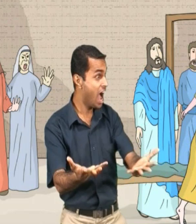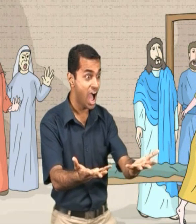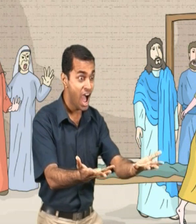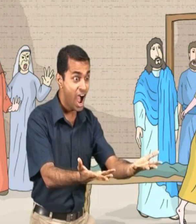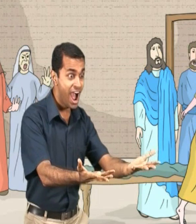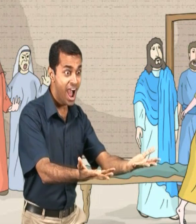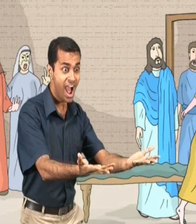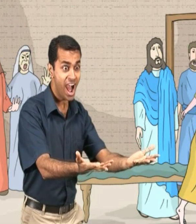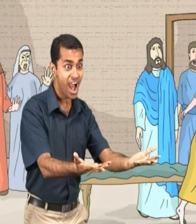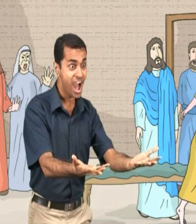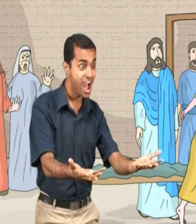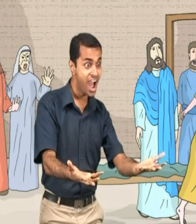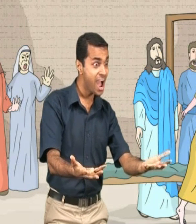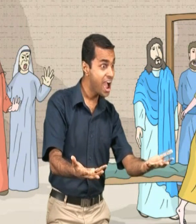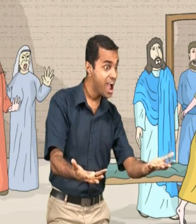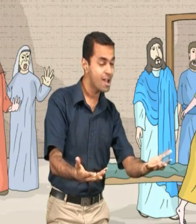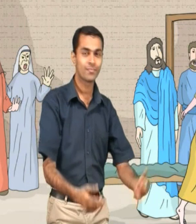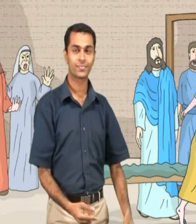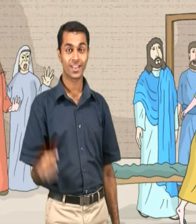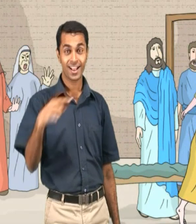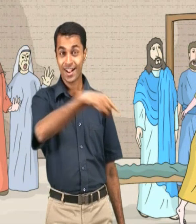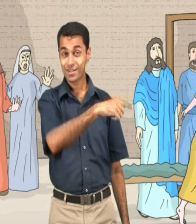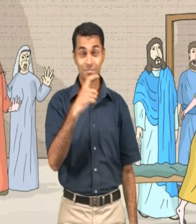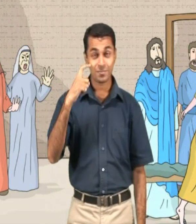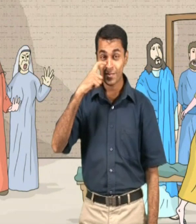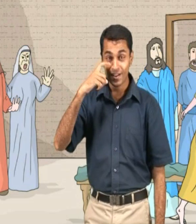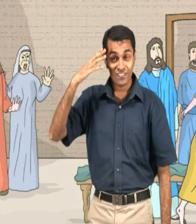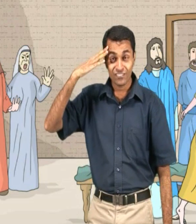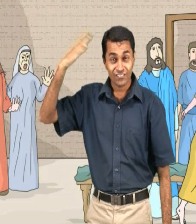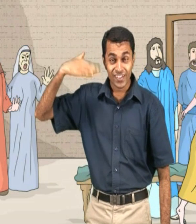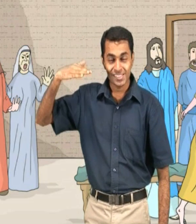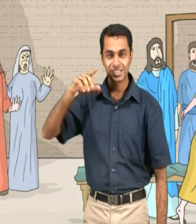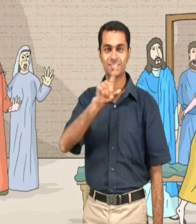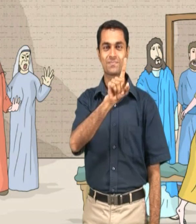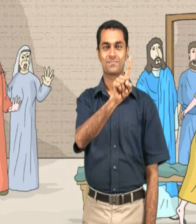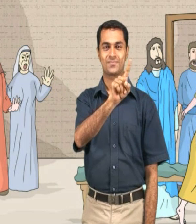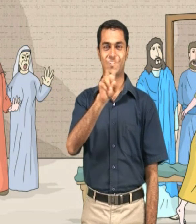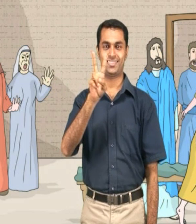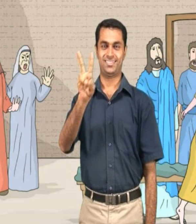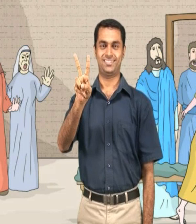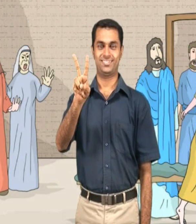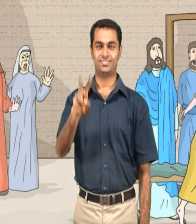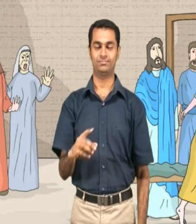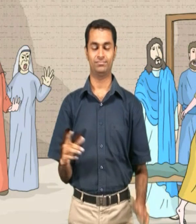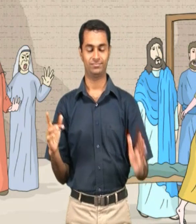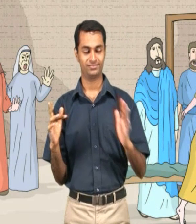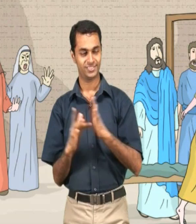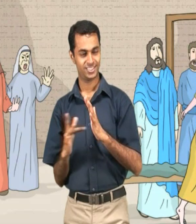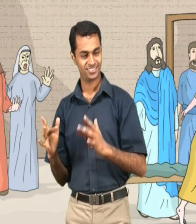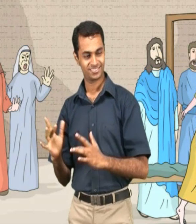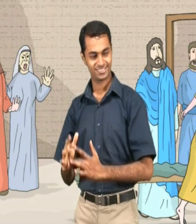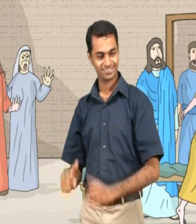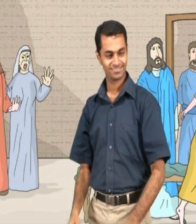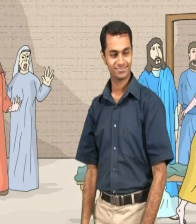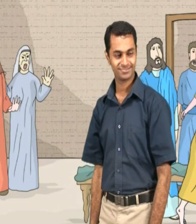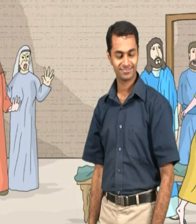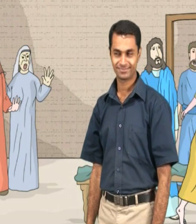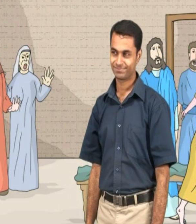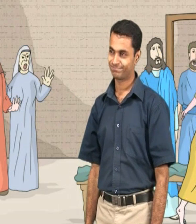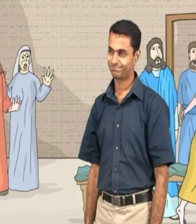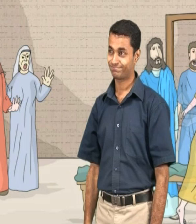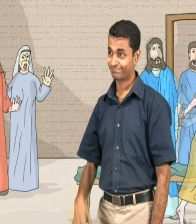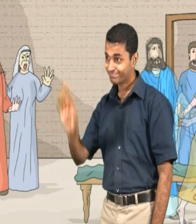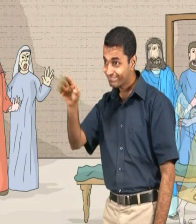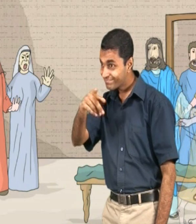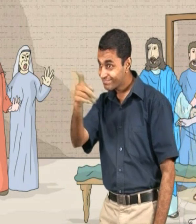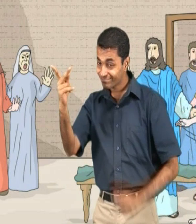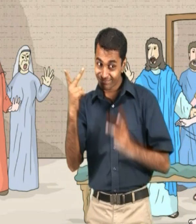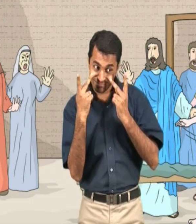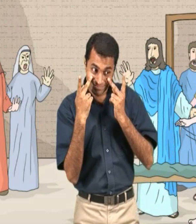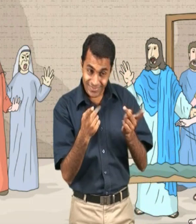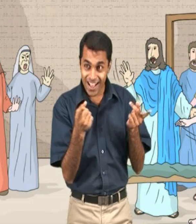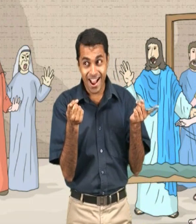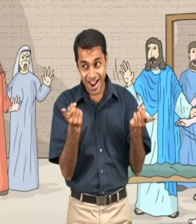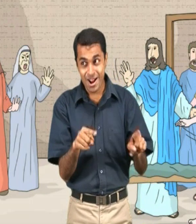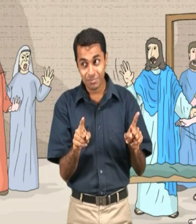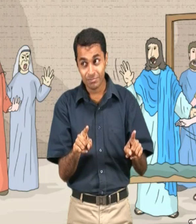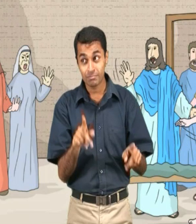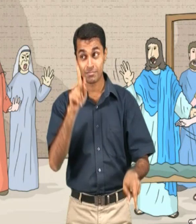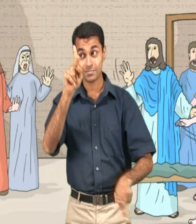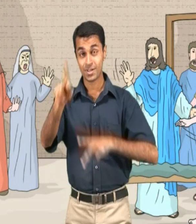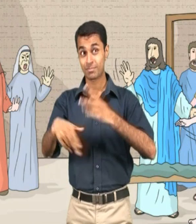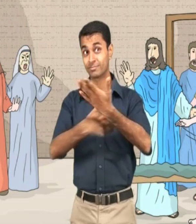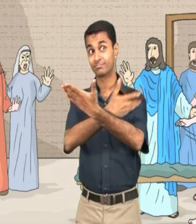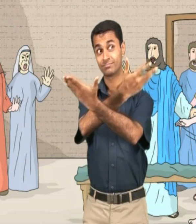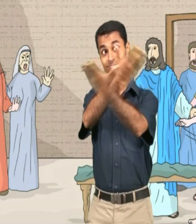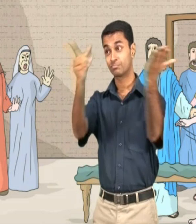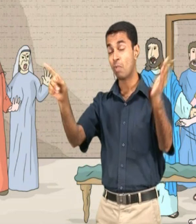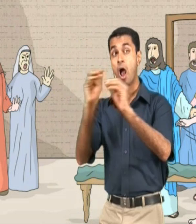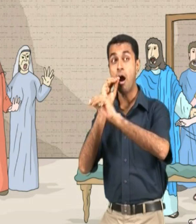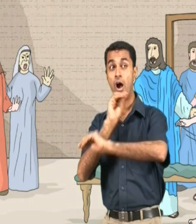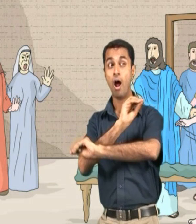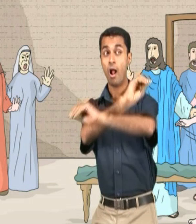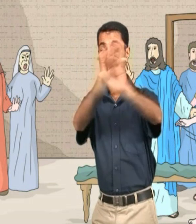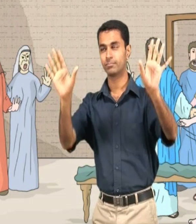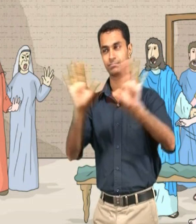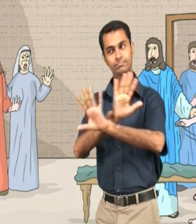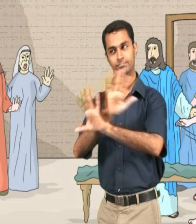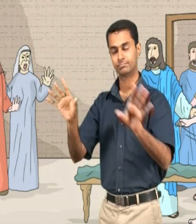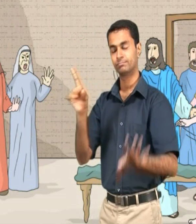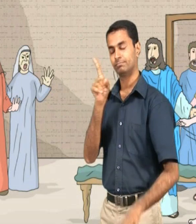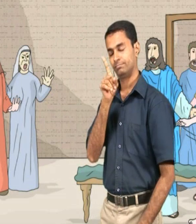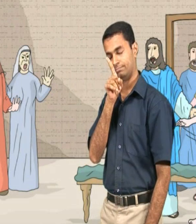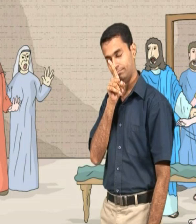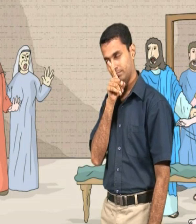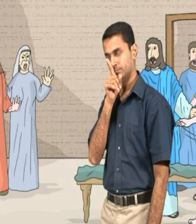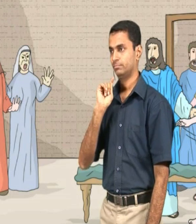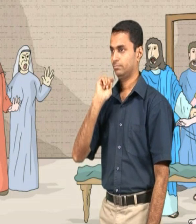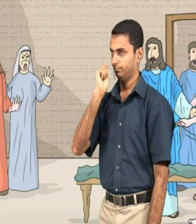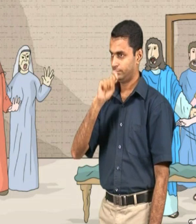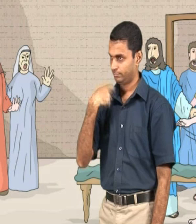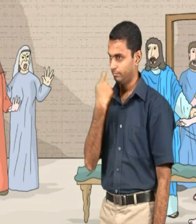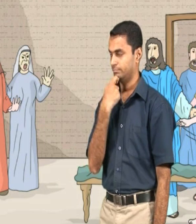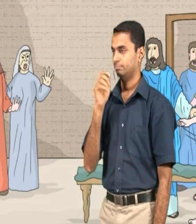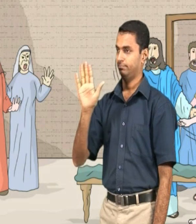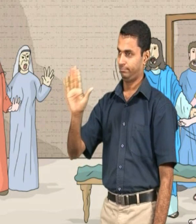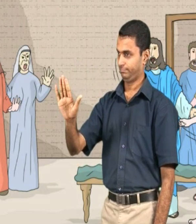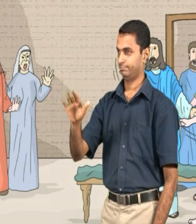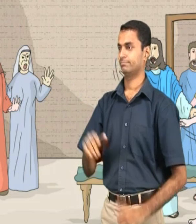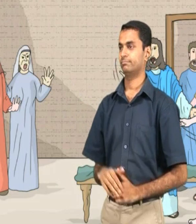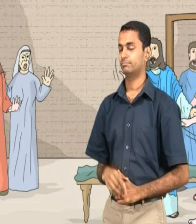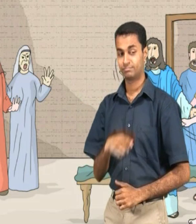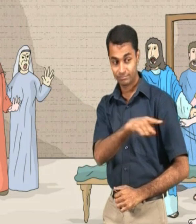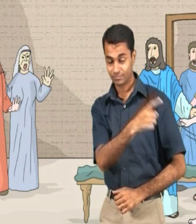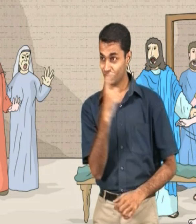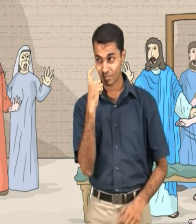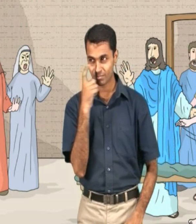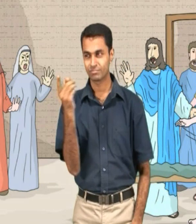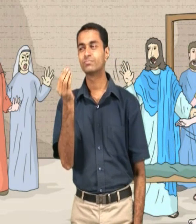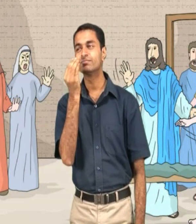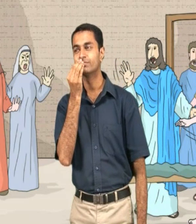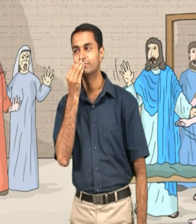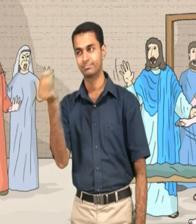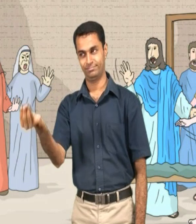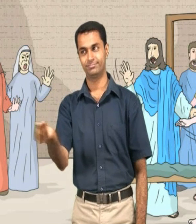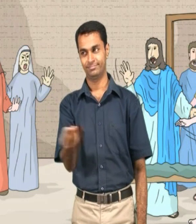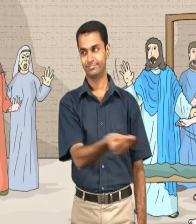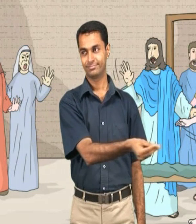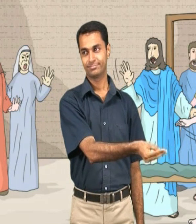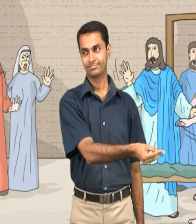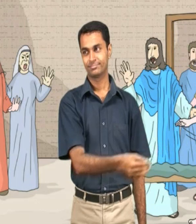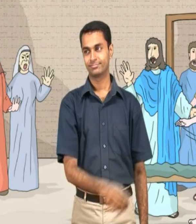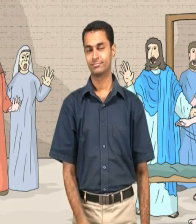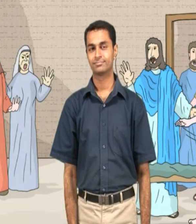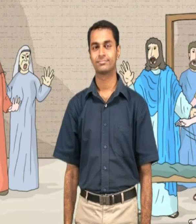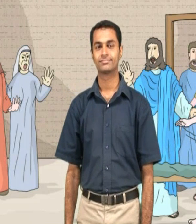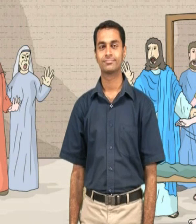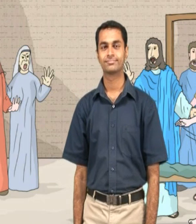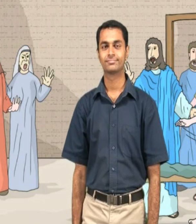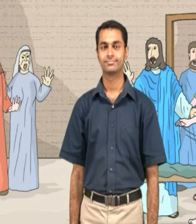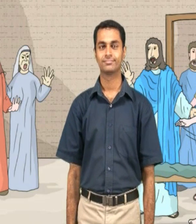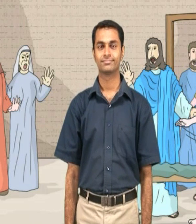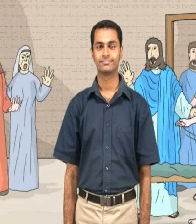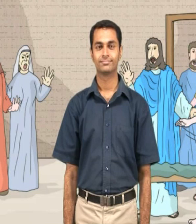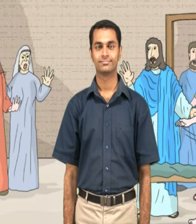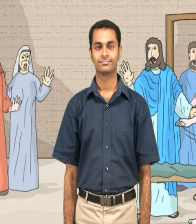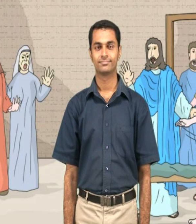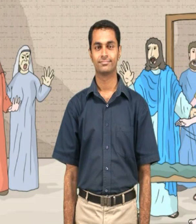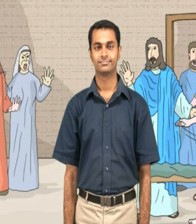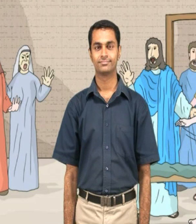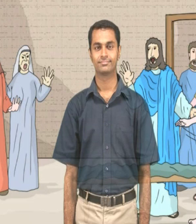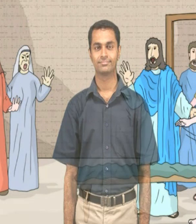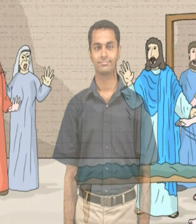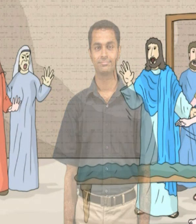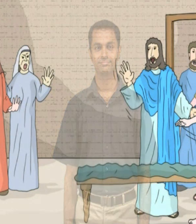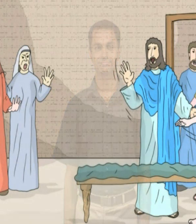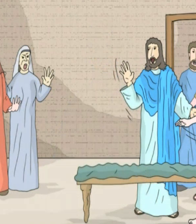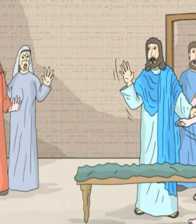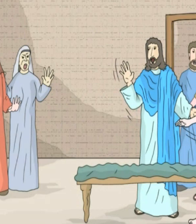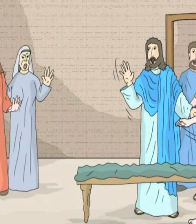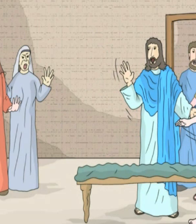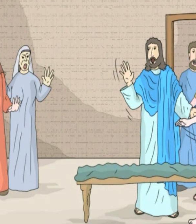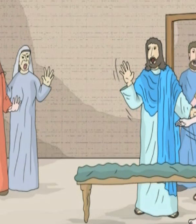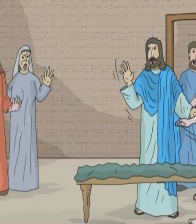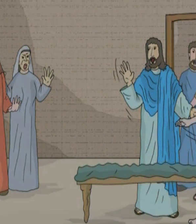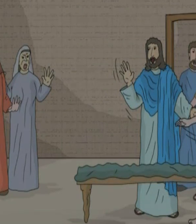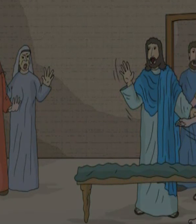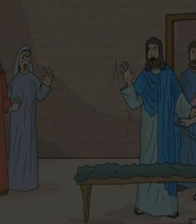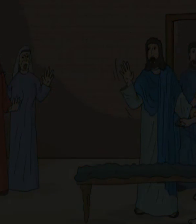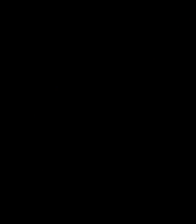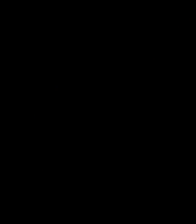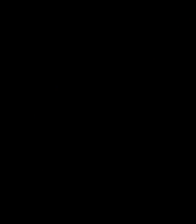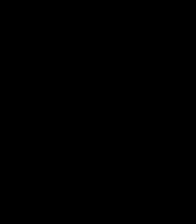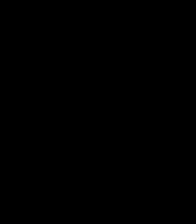Then Jesus gave strict orders that no one should know about this, and He told them to give her something to eat.